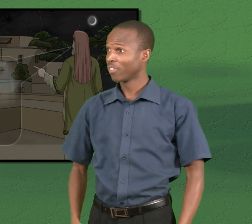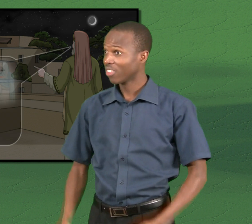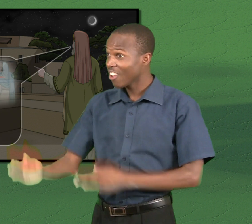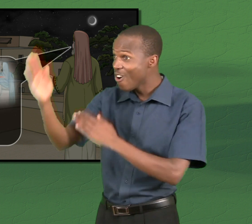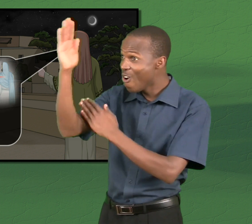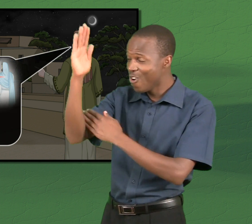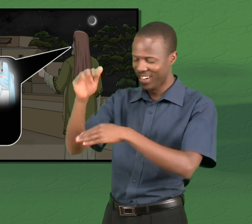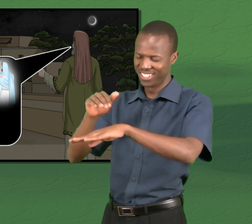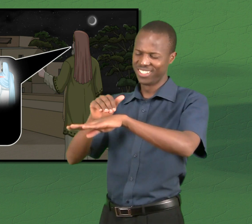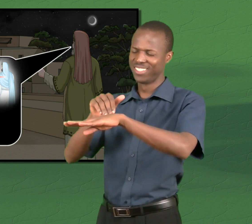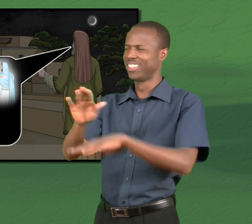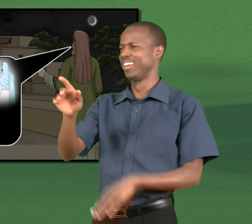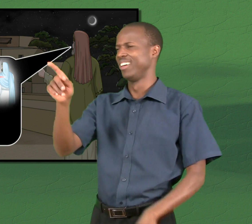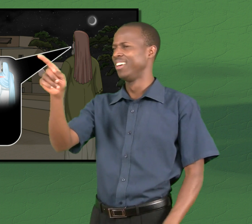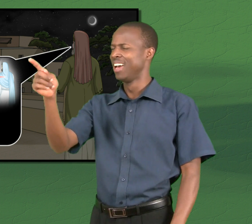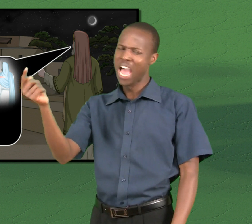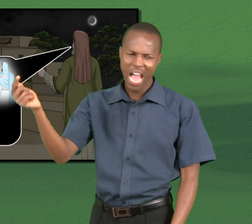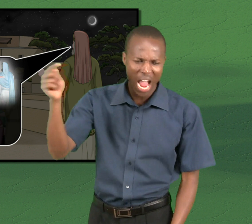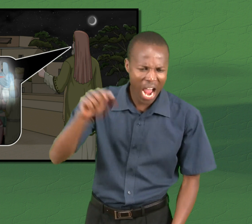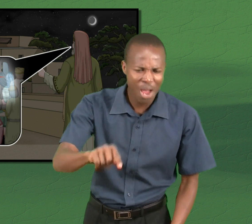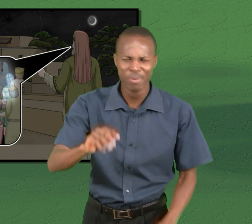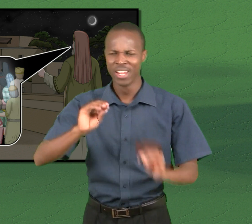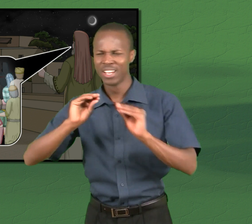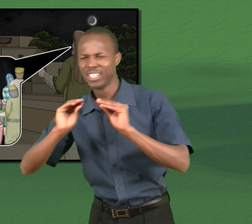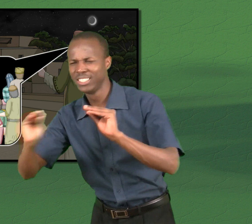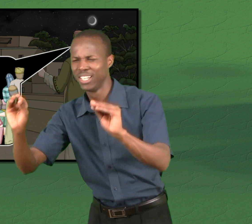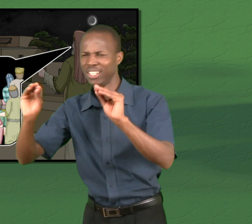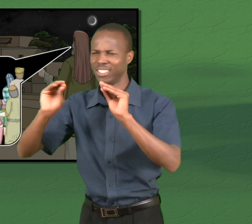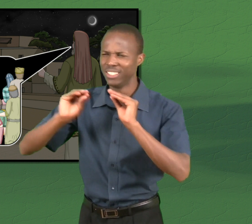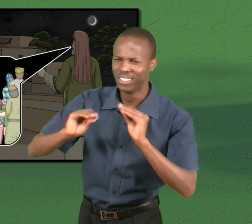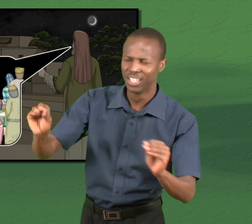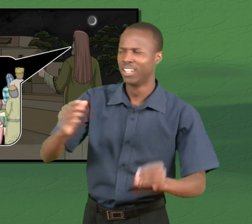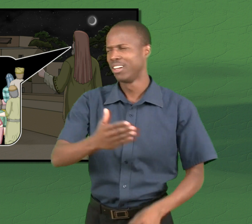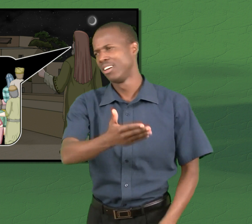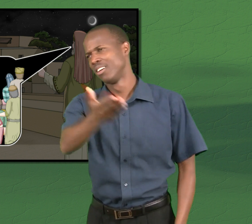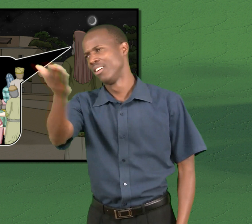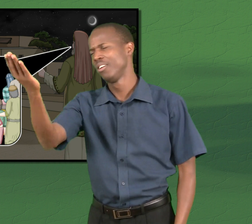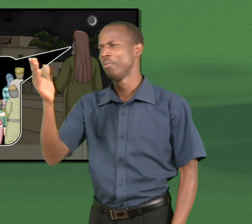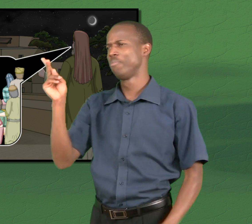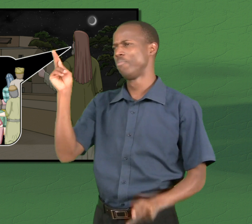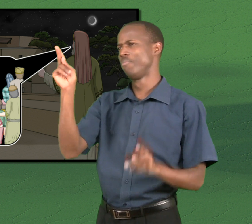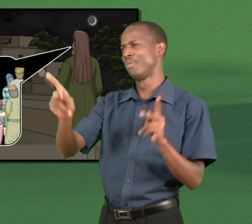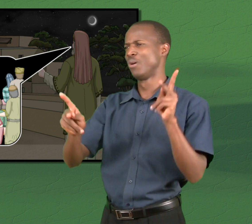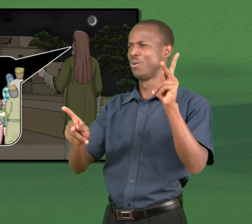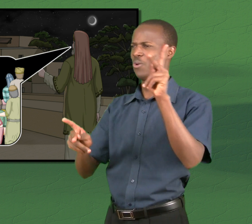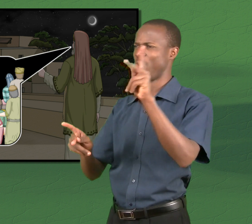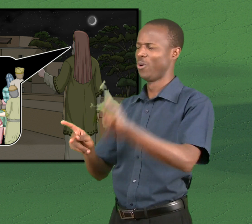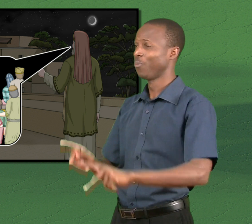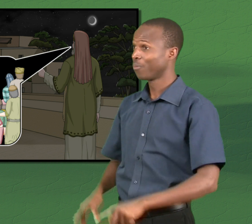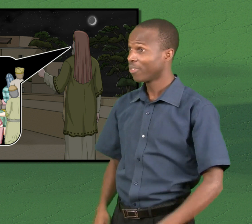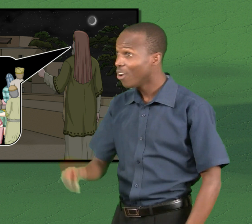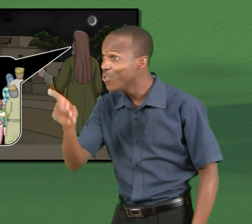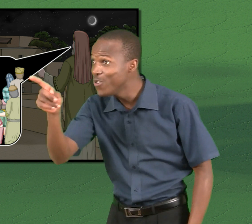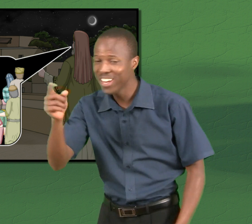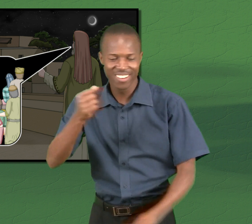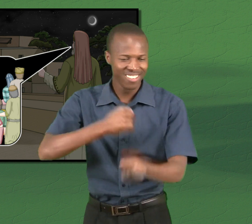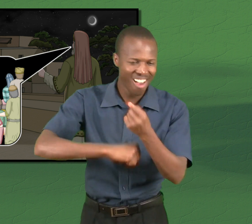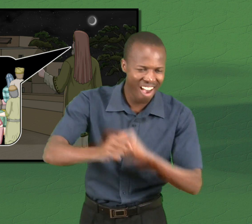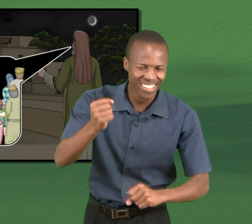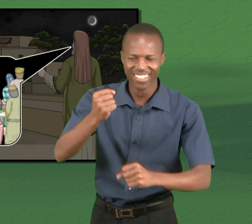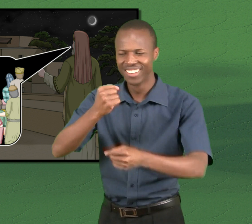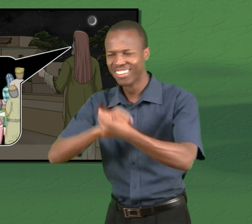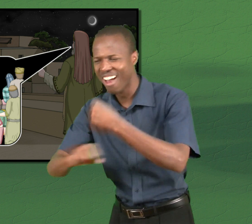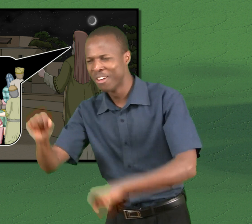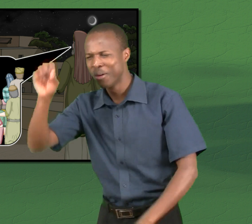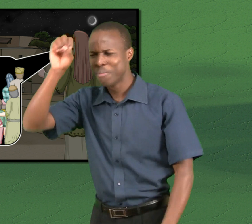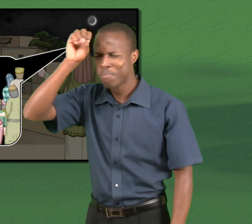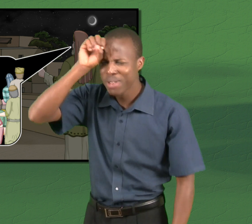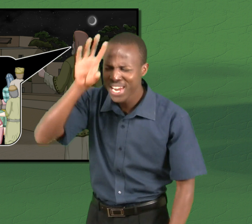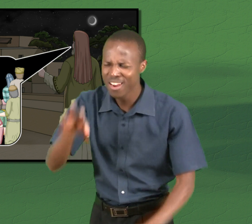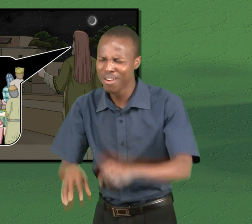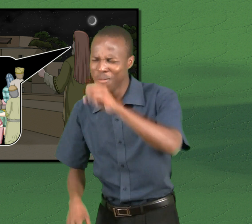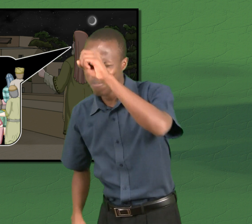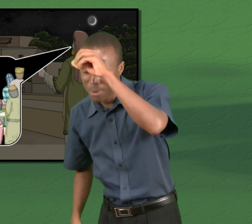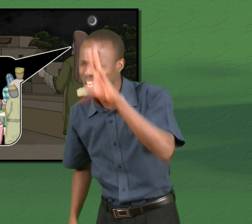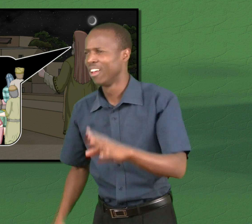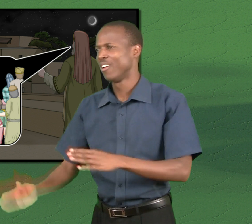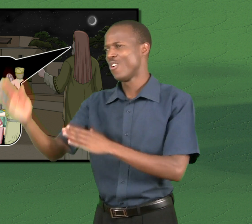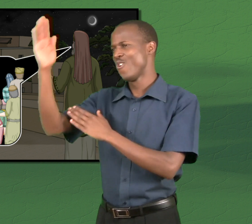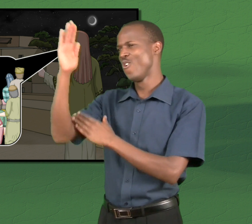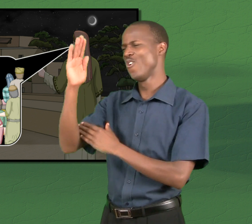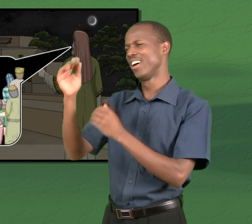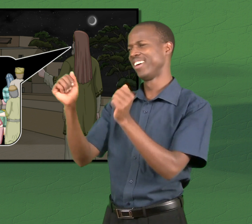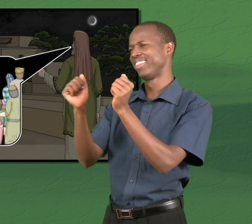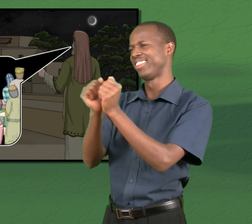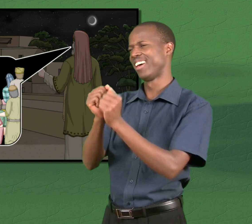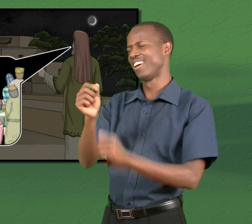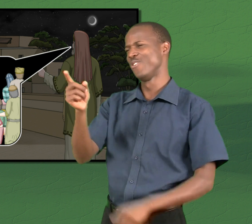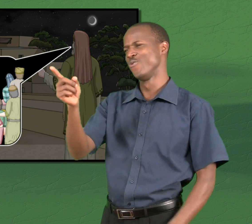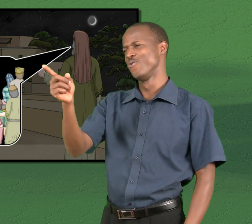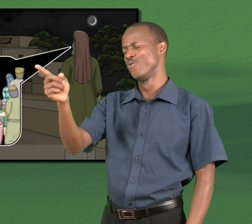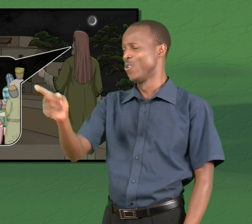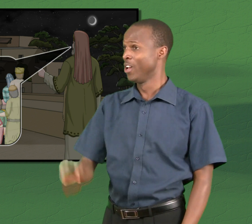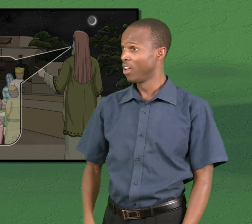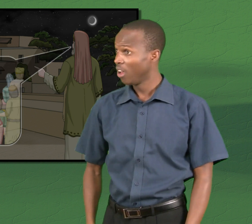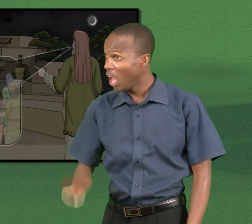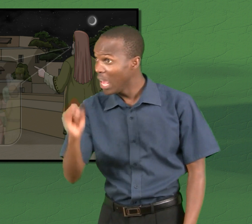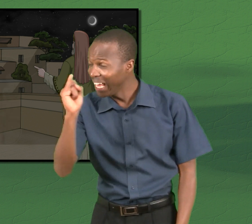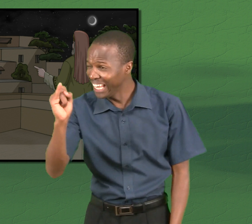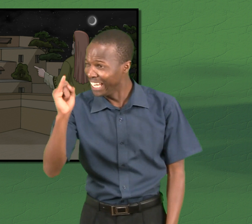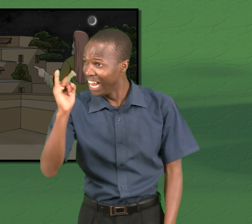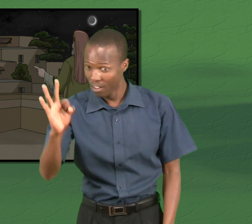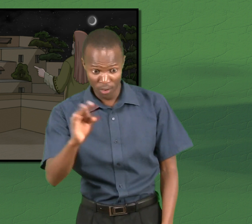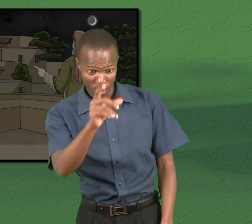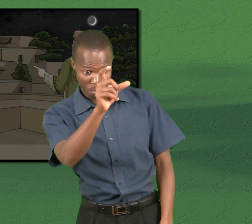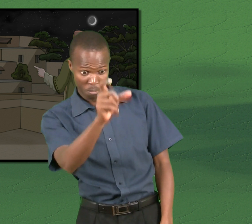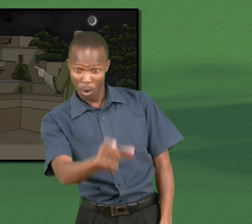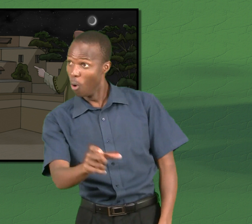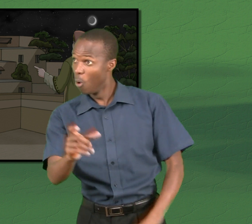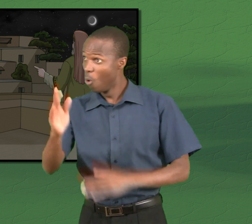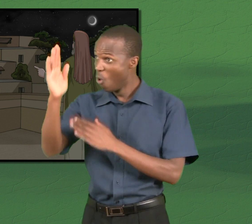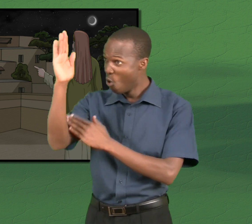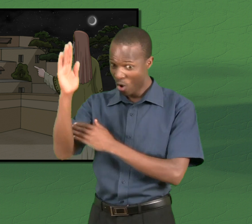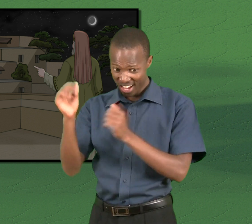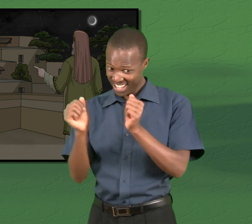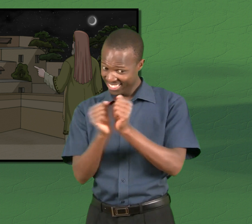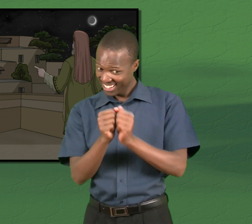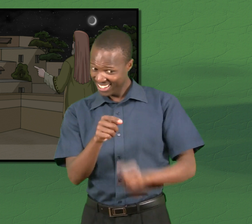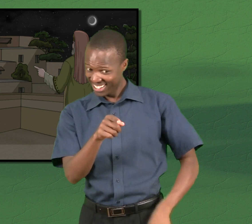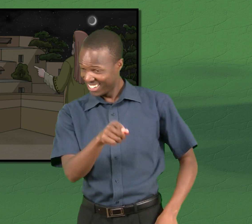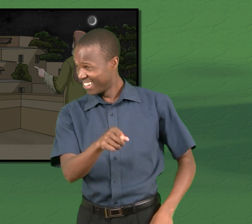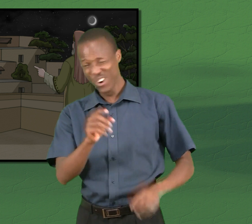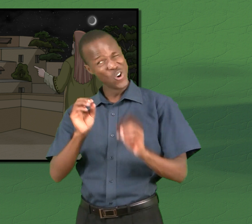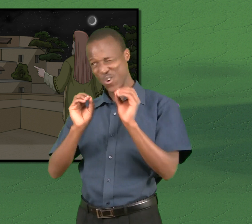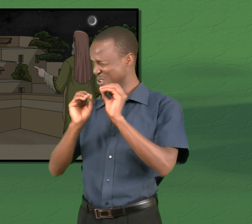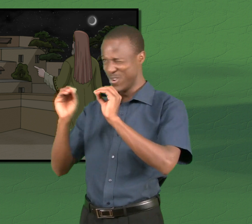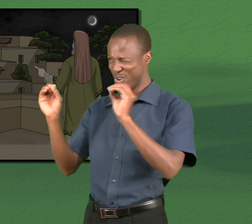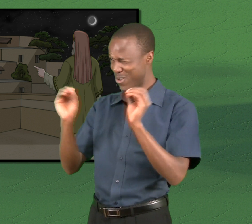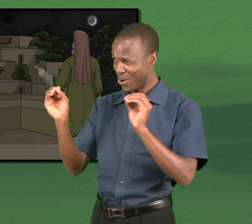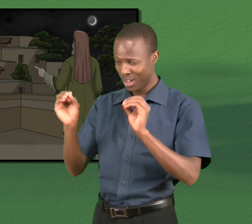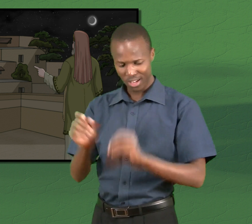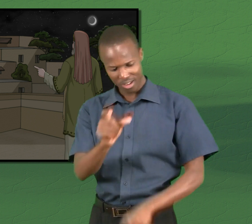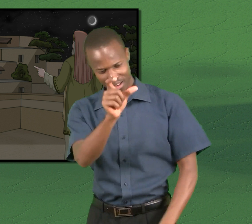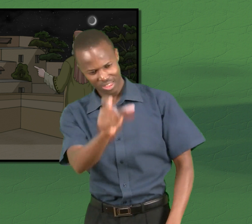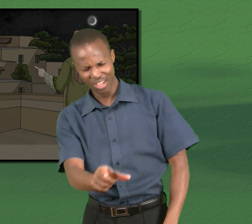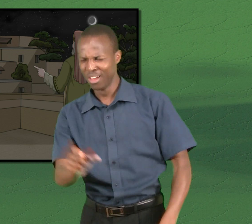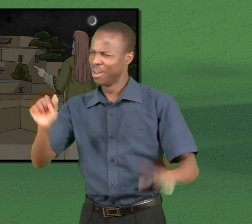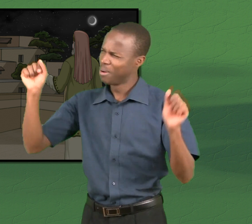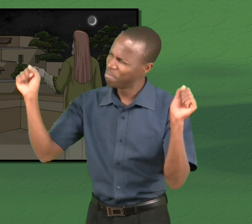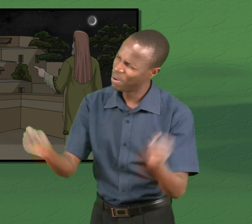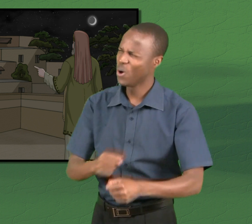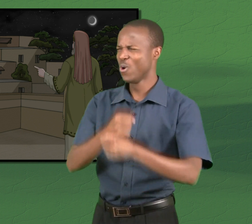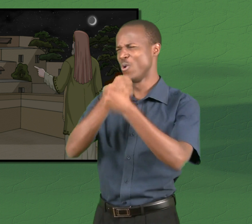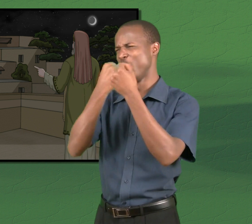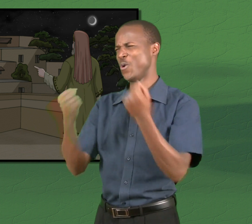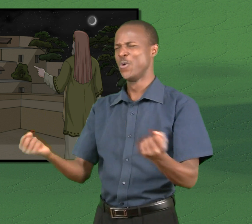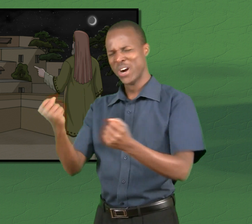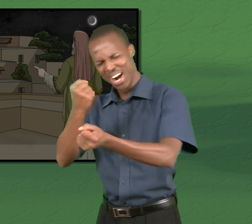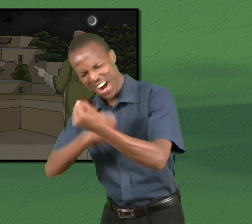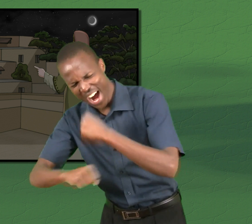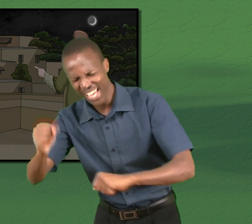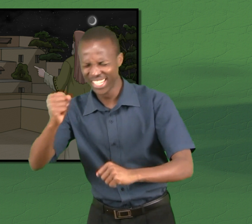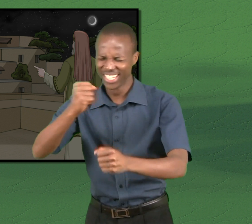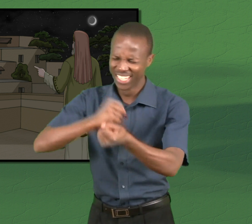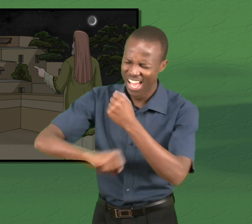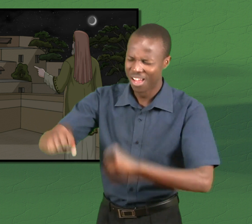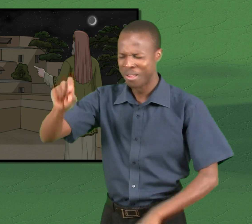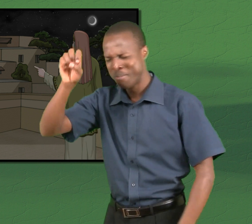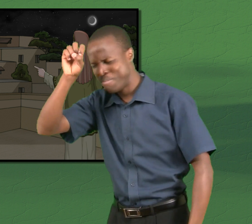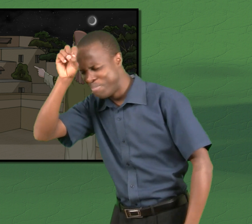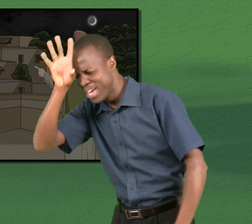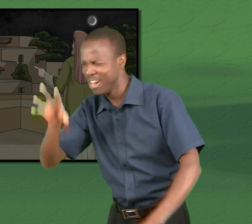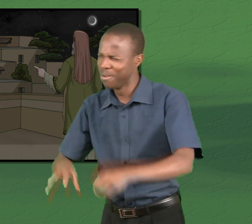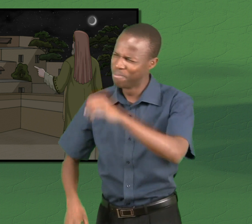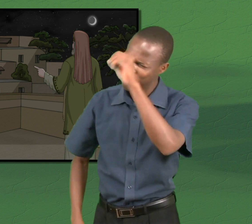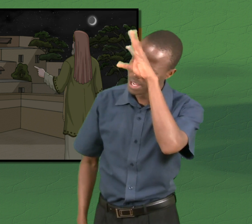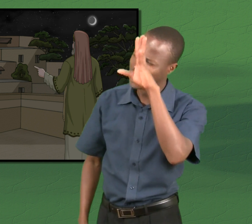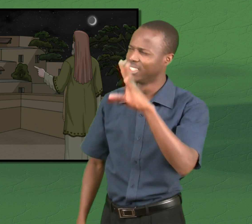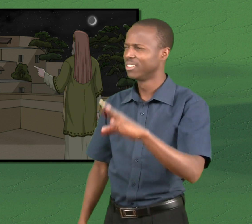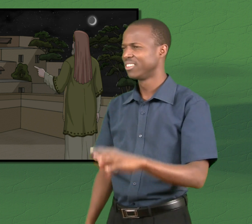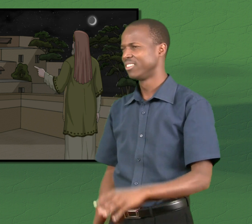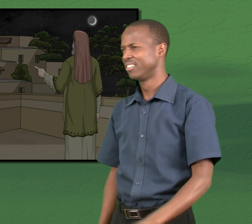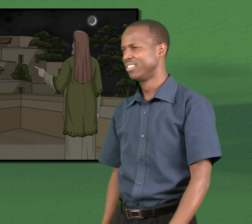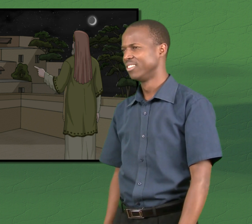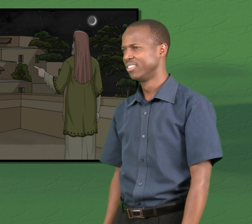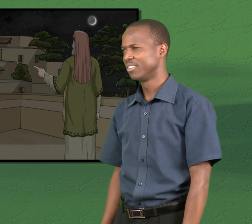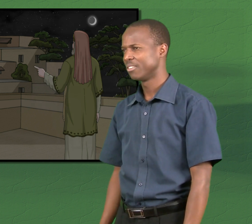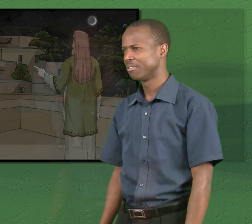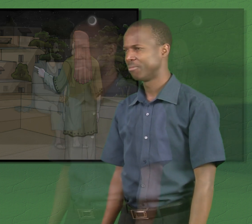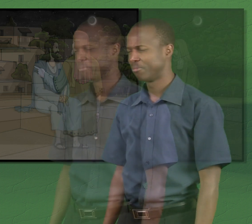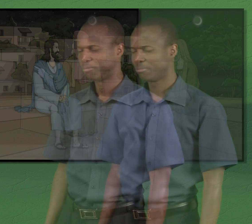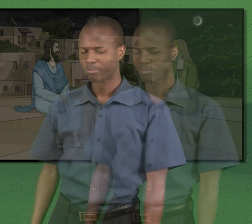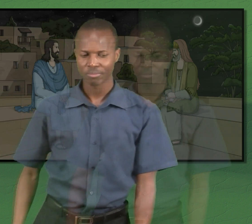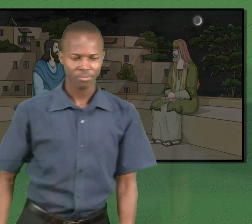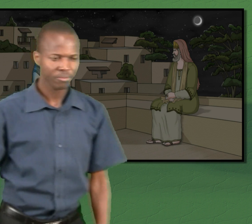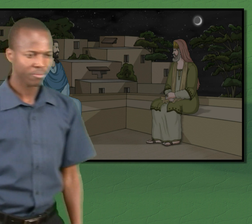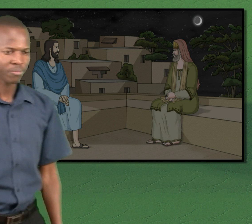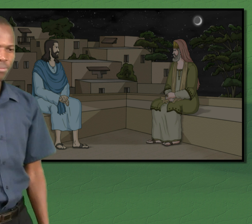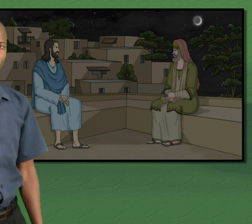For no one could perform the signs You are doing if God were not with him.”